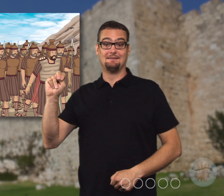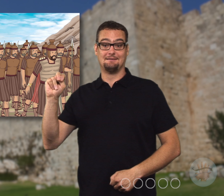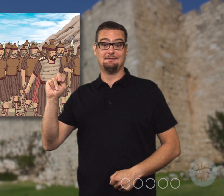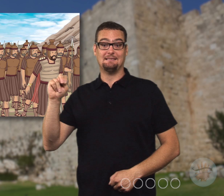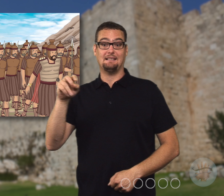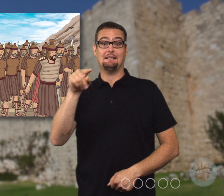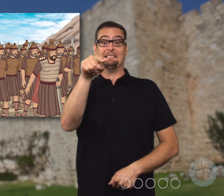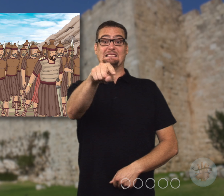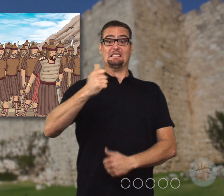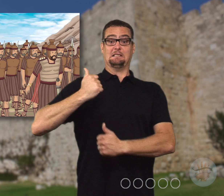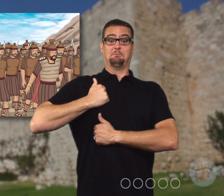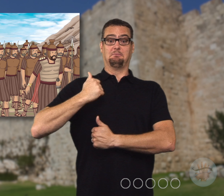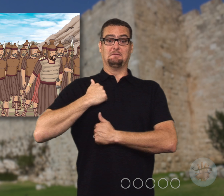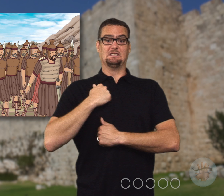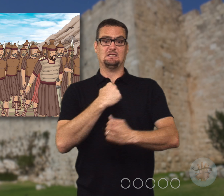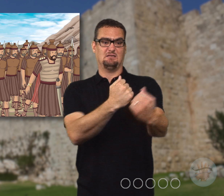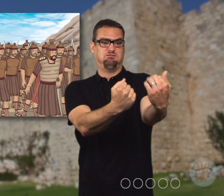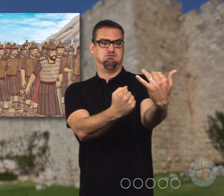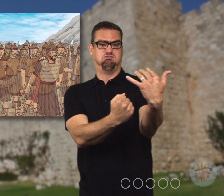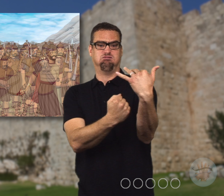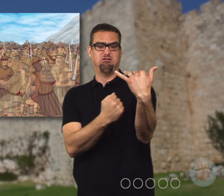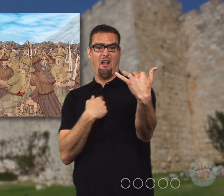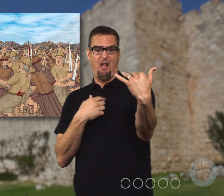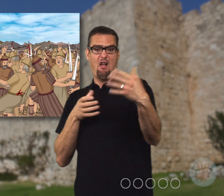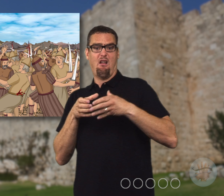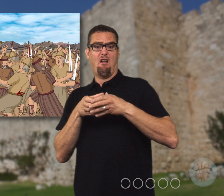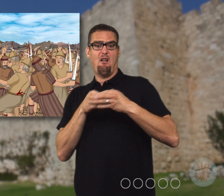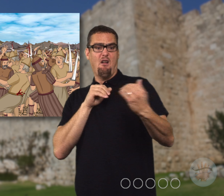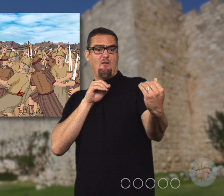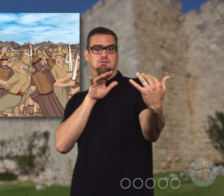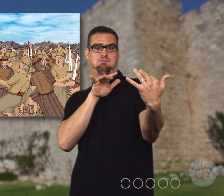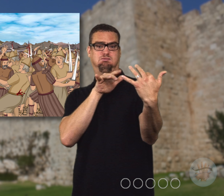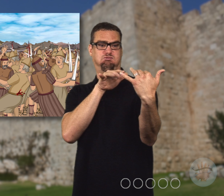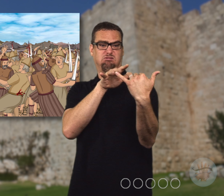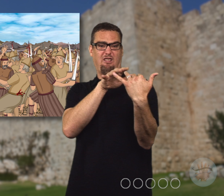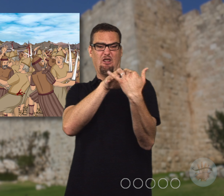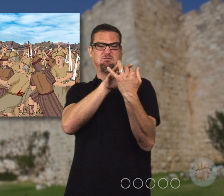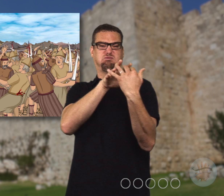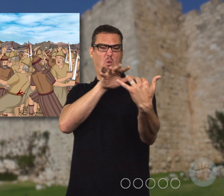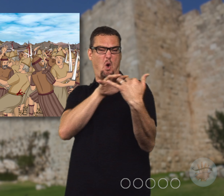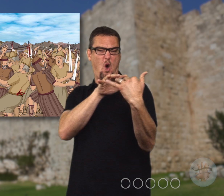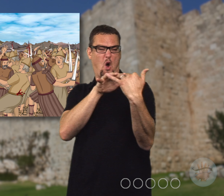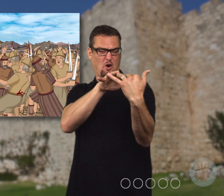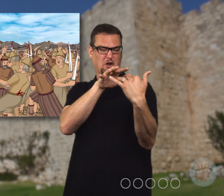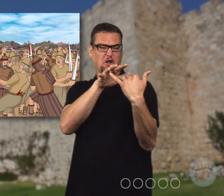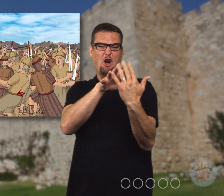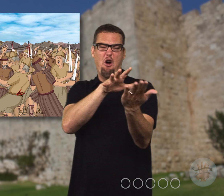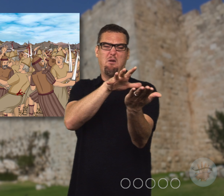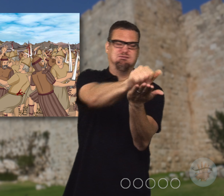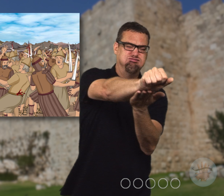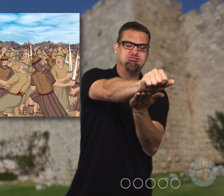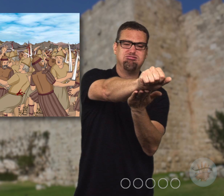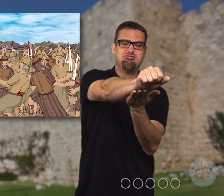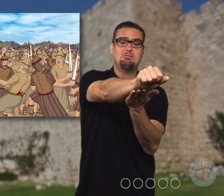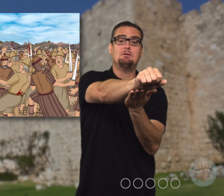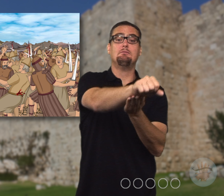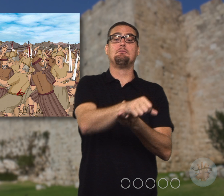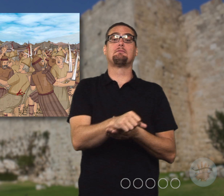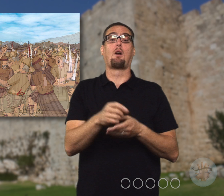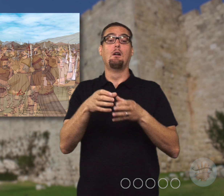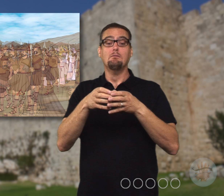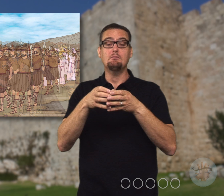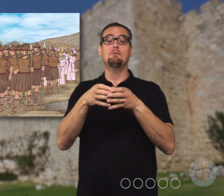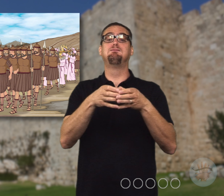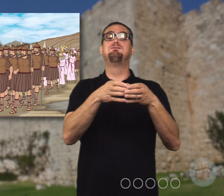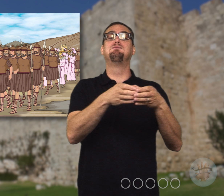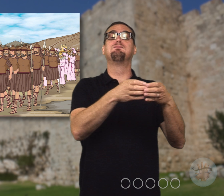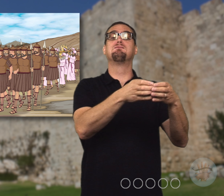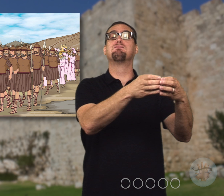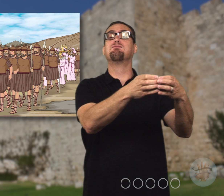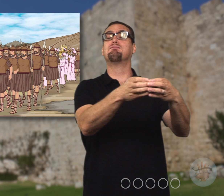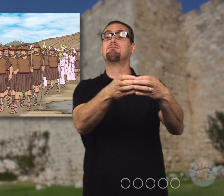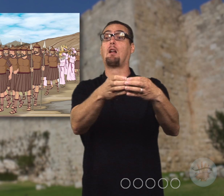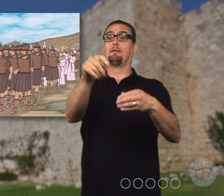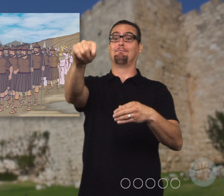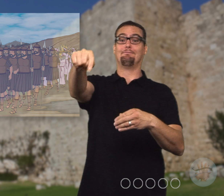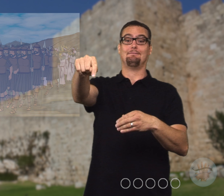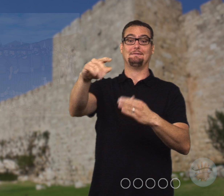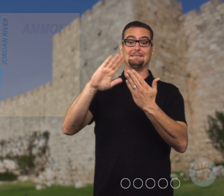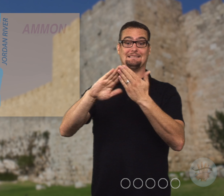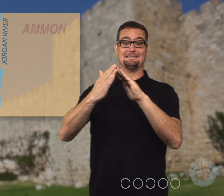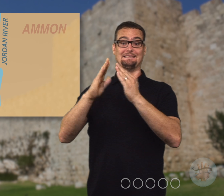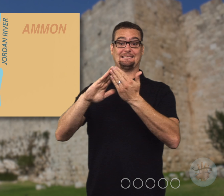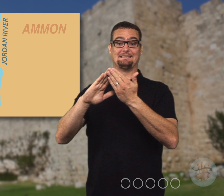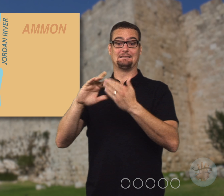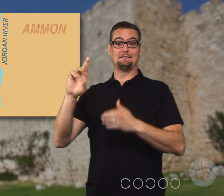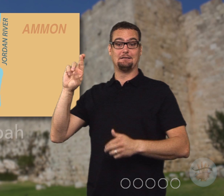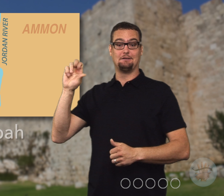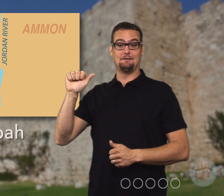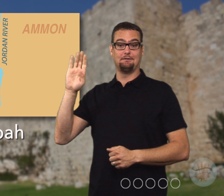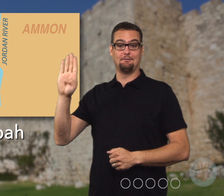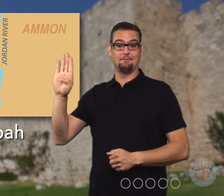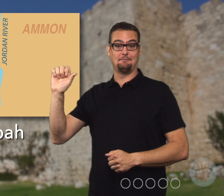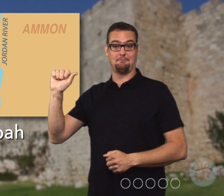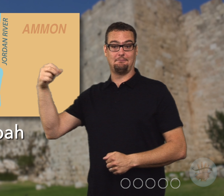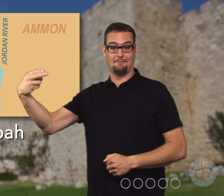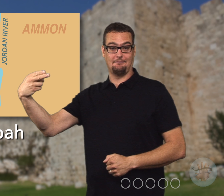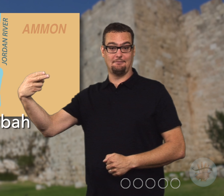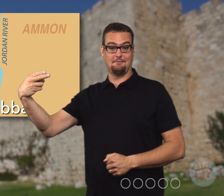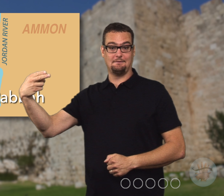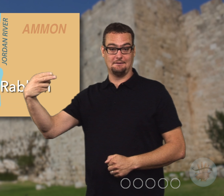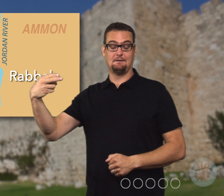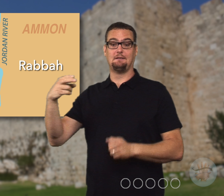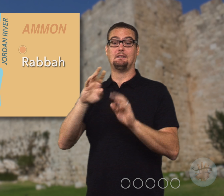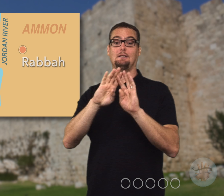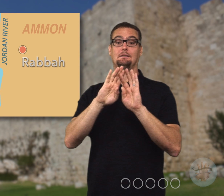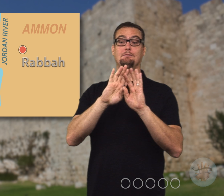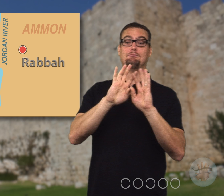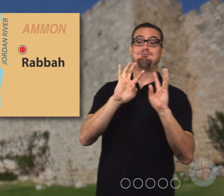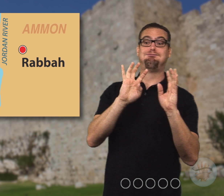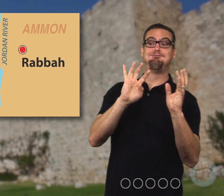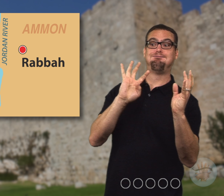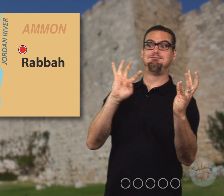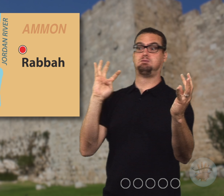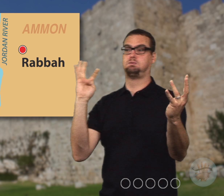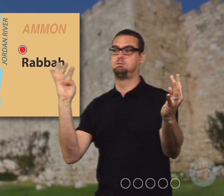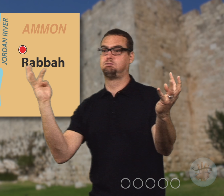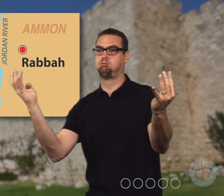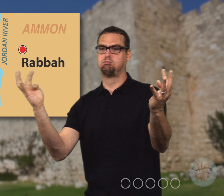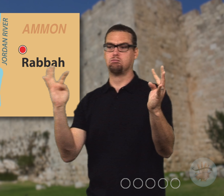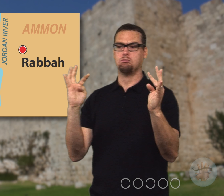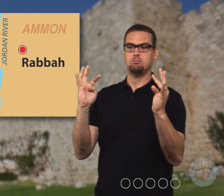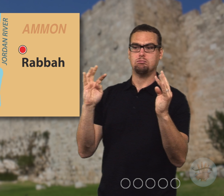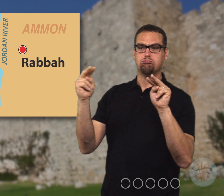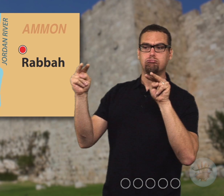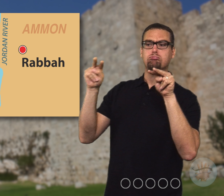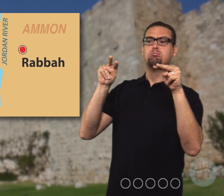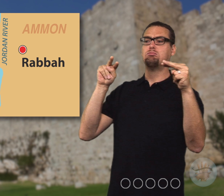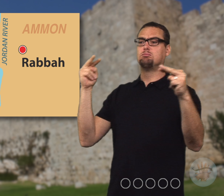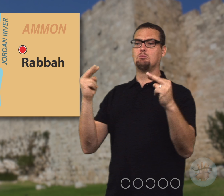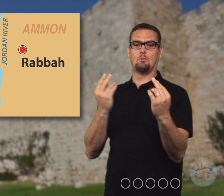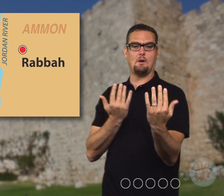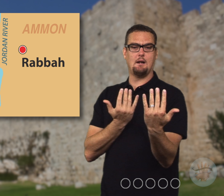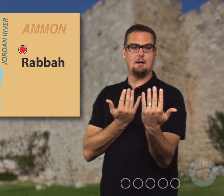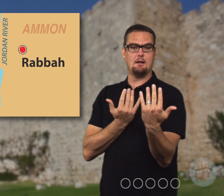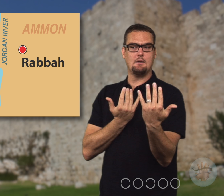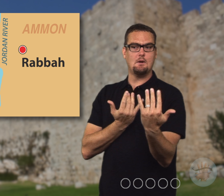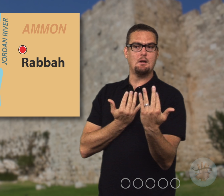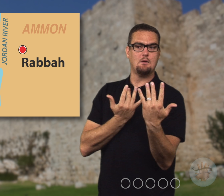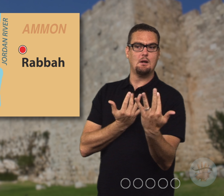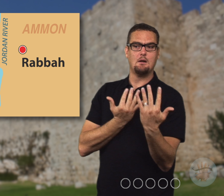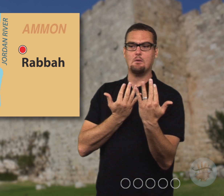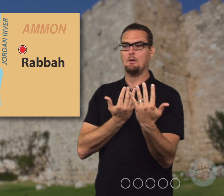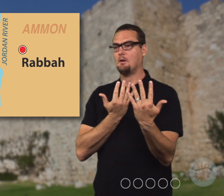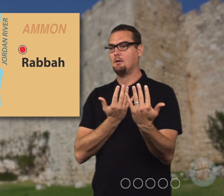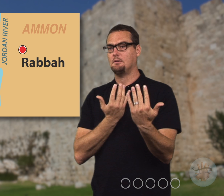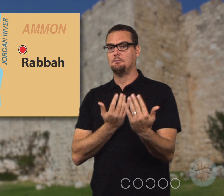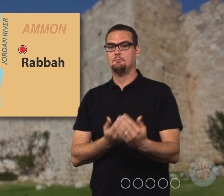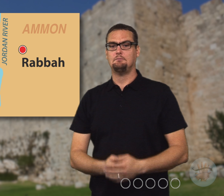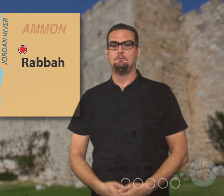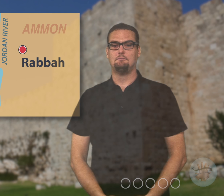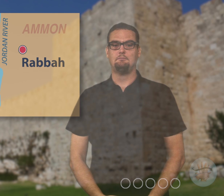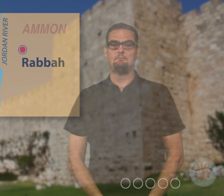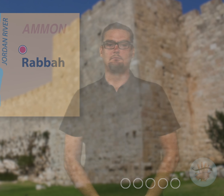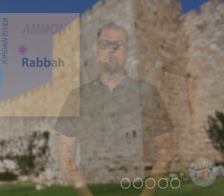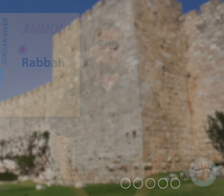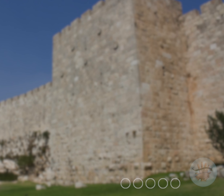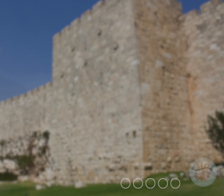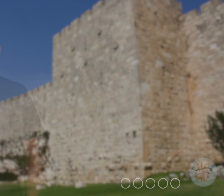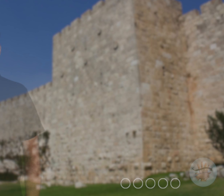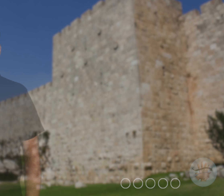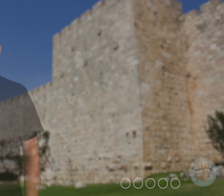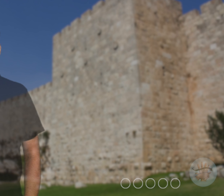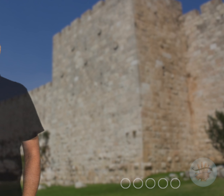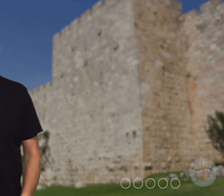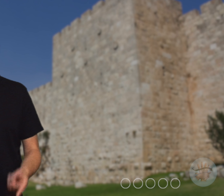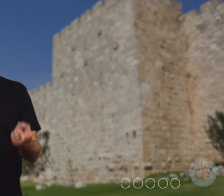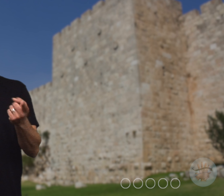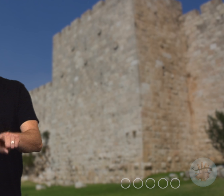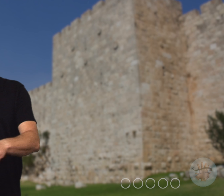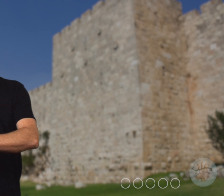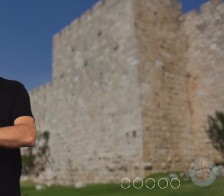They destroyed the Ammonites and besieged Rabbah, but David remained in Jerusalem.